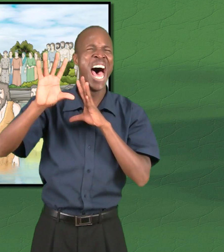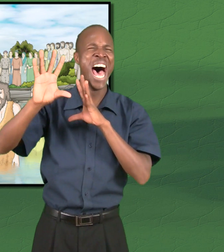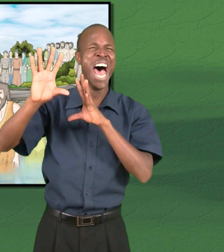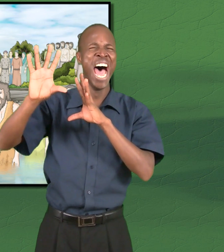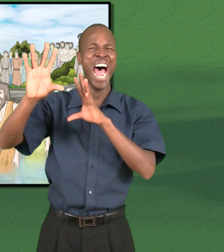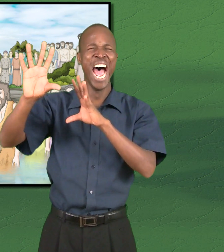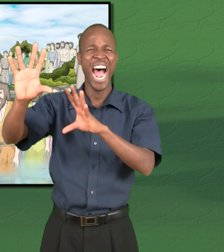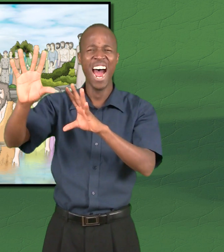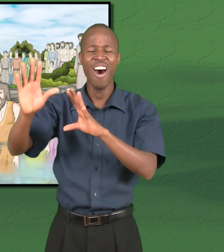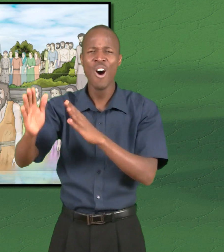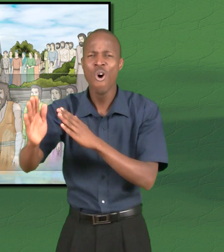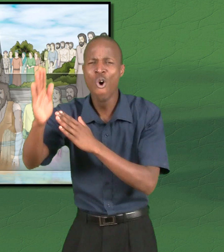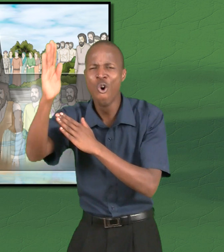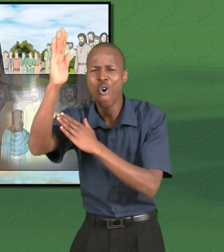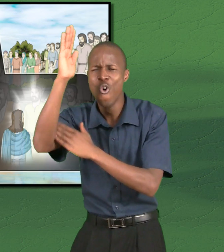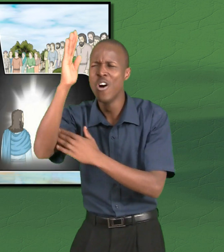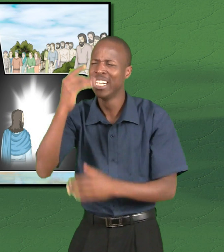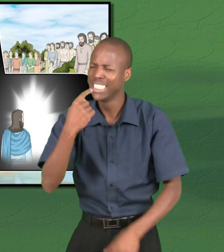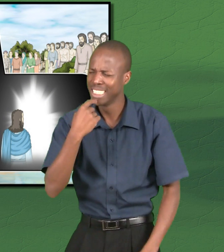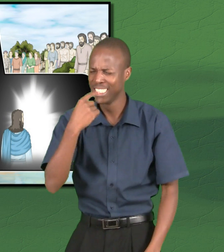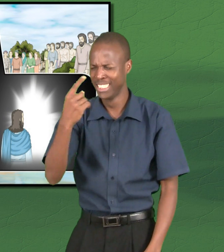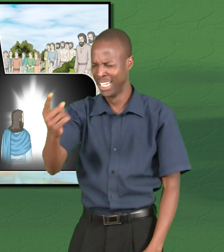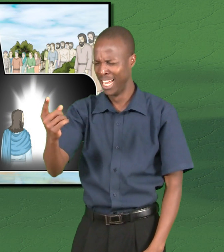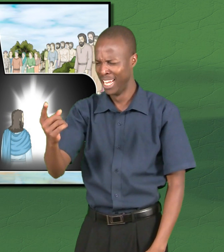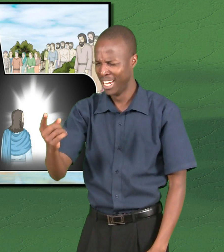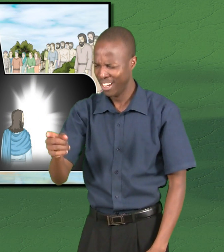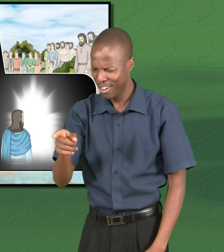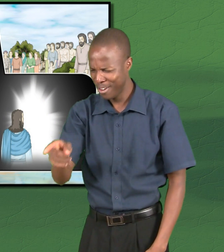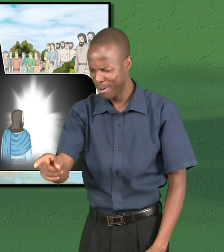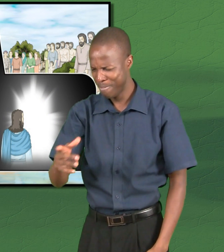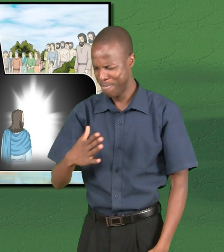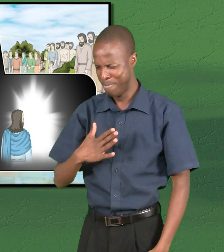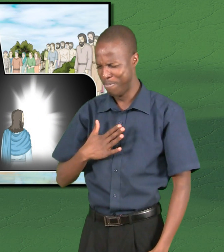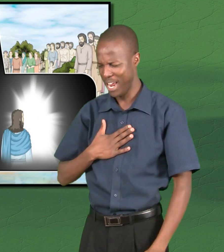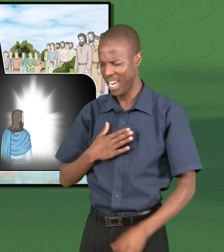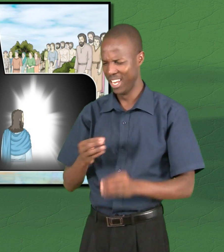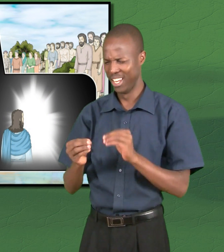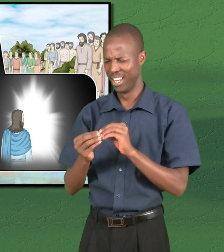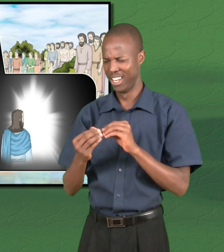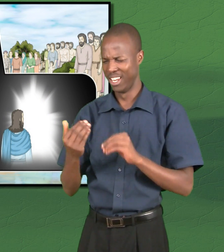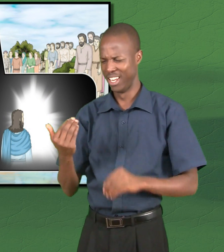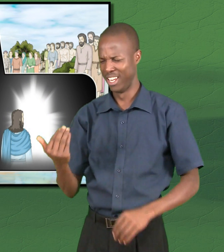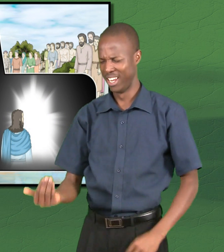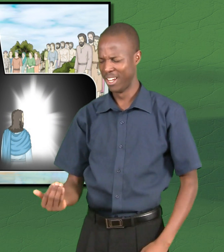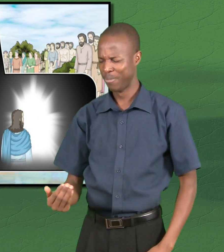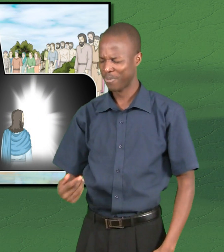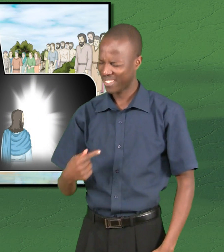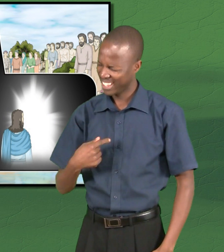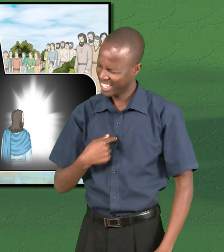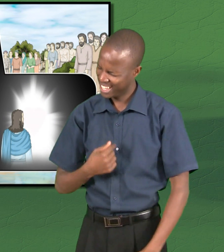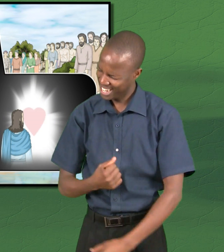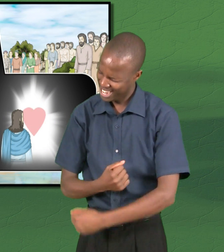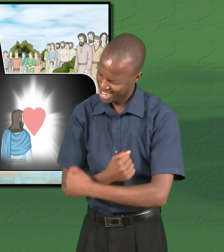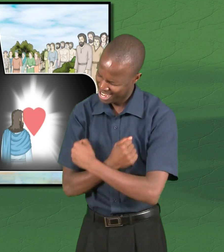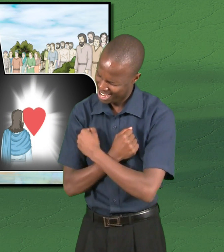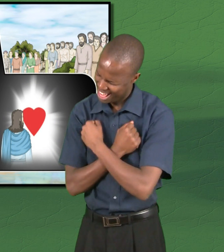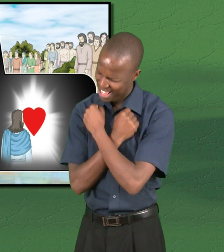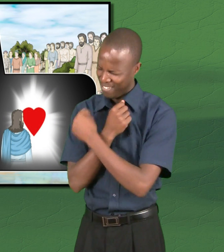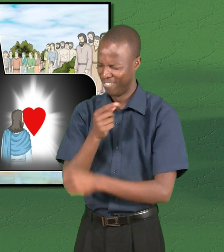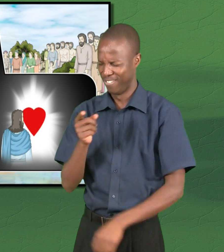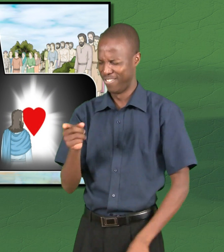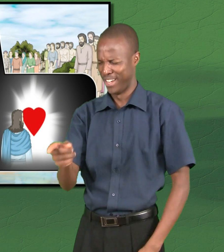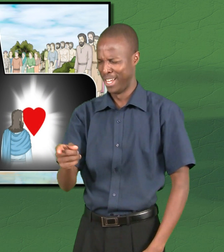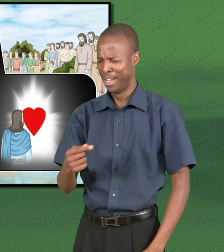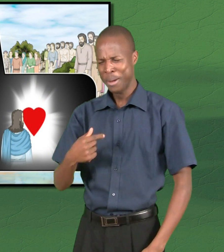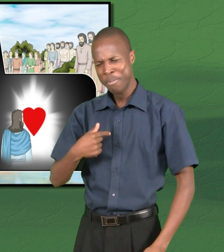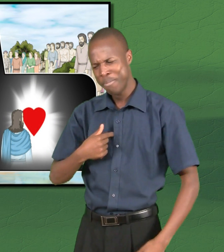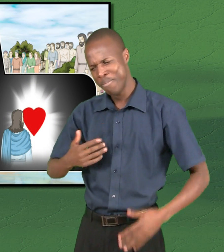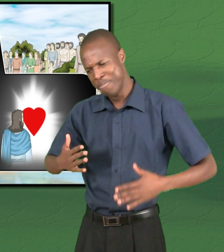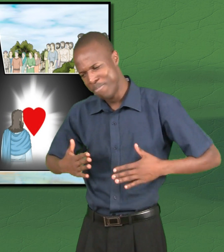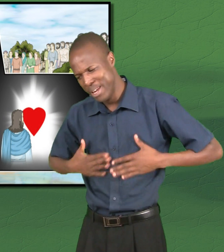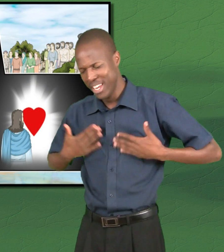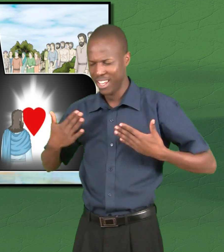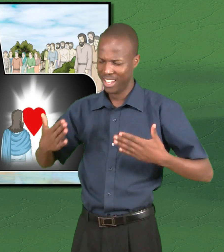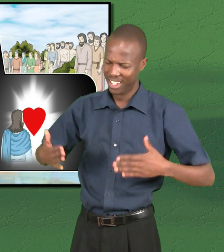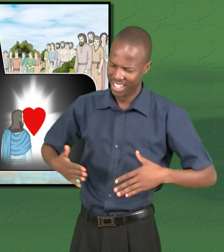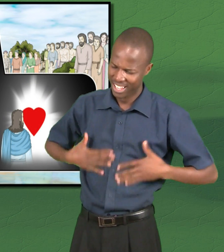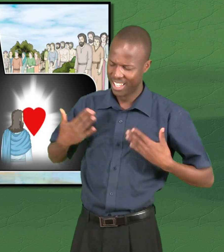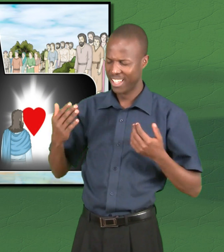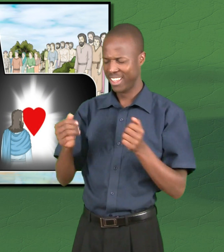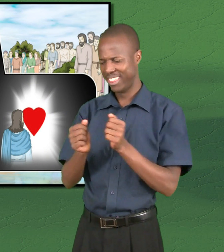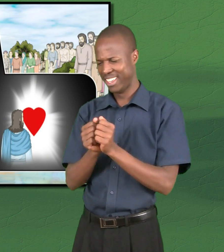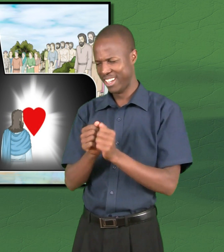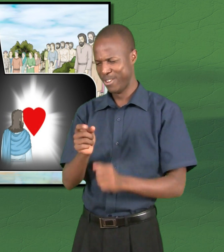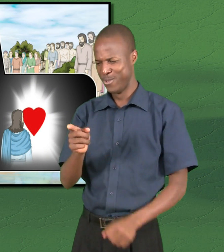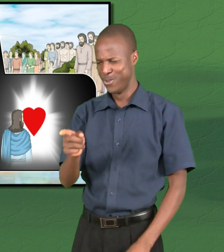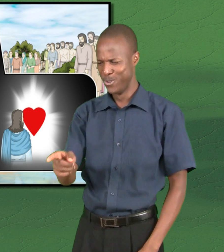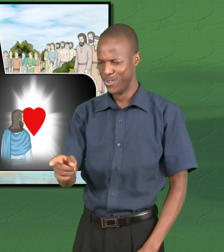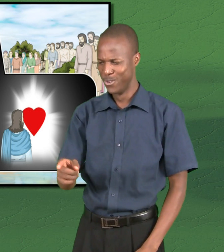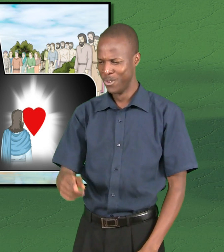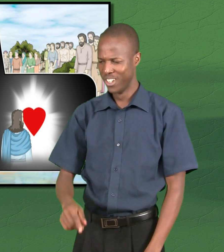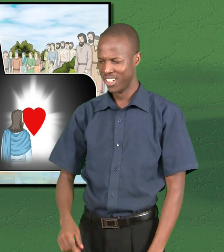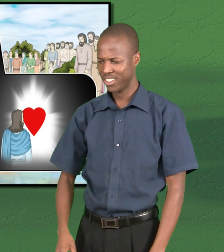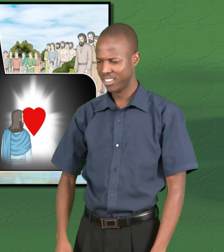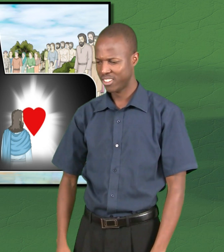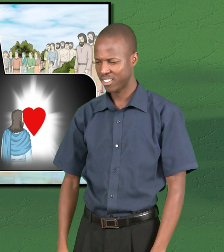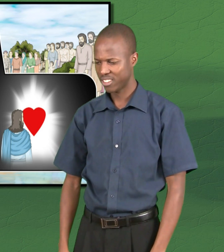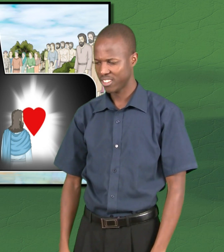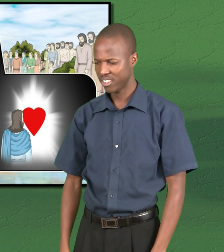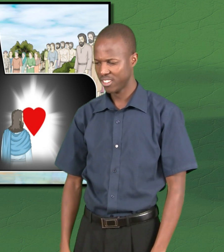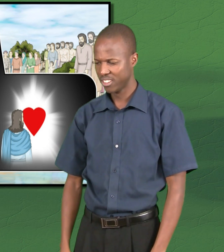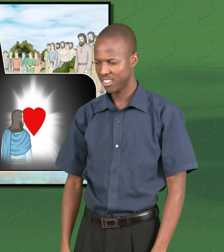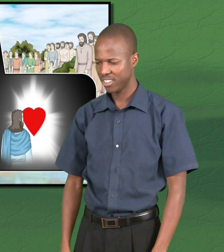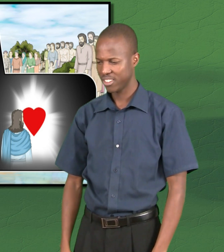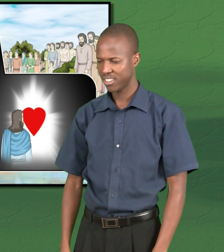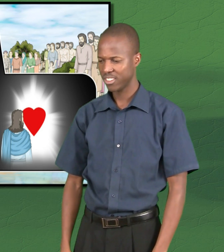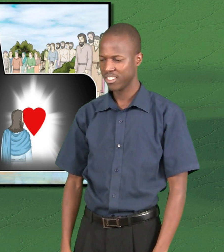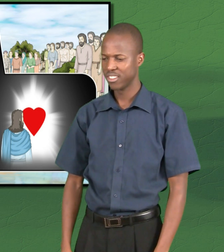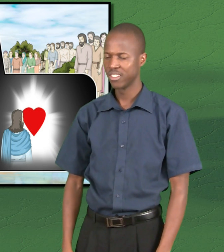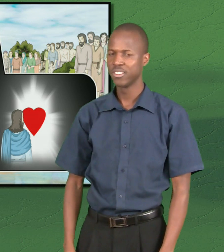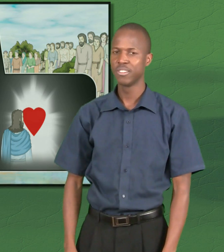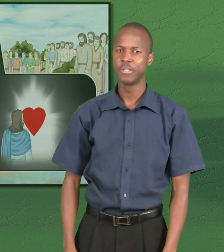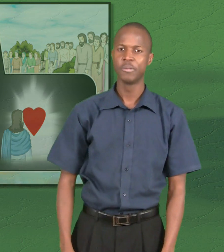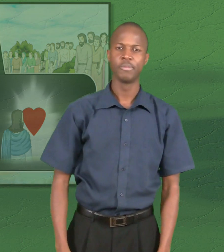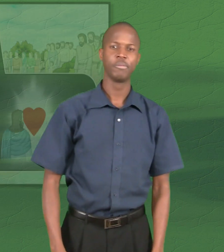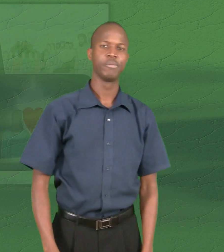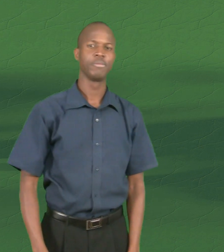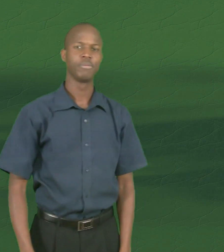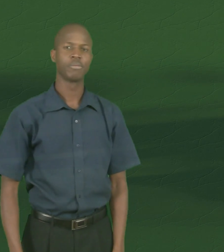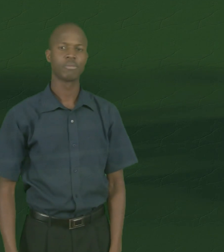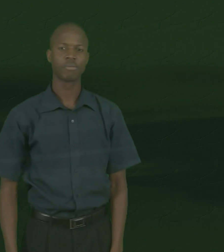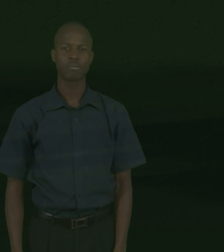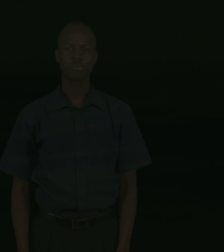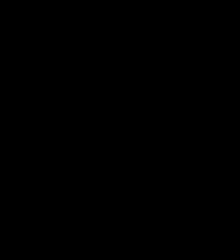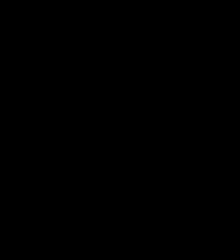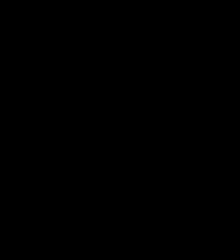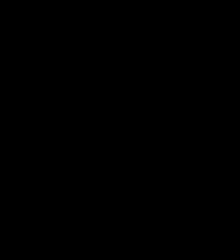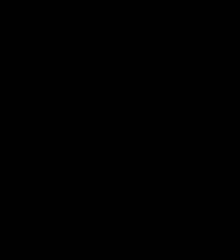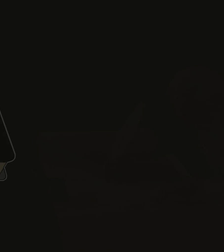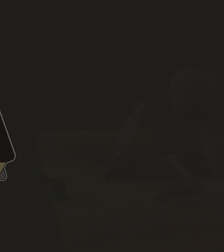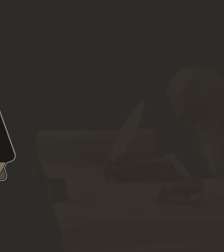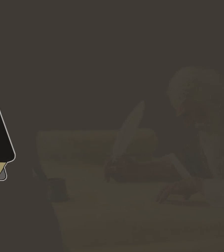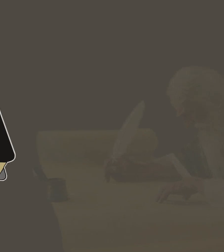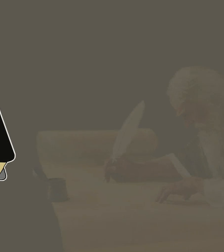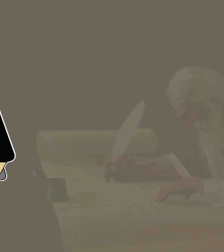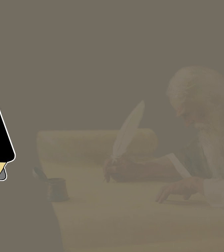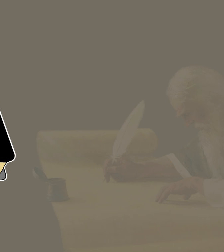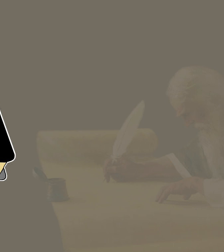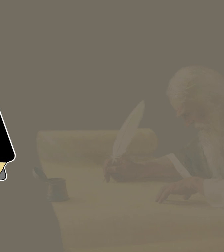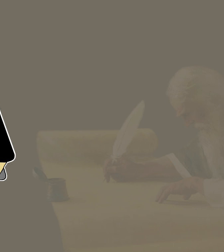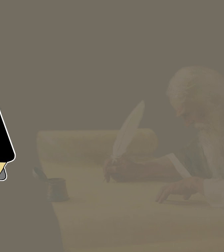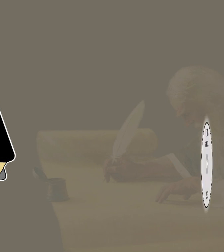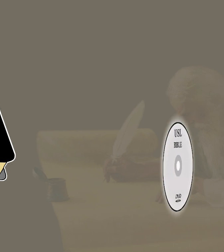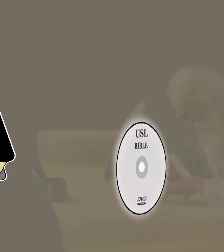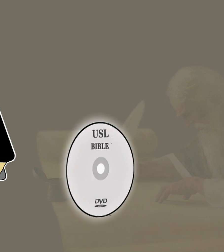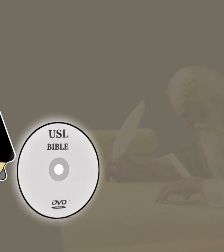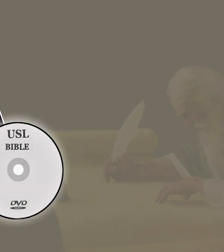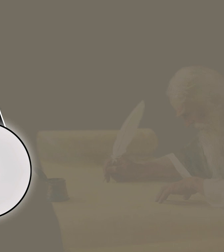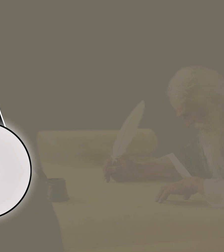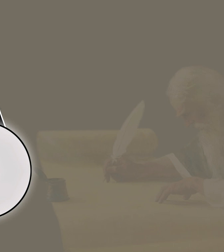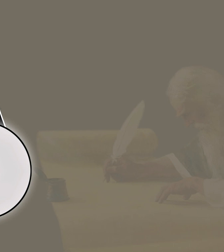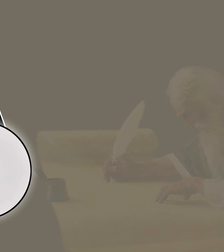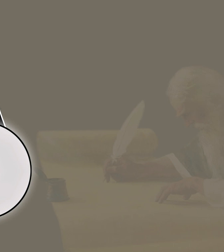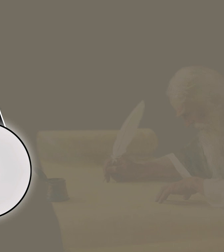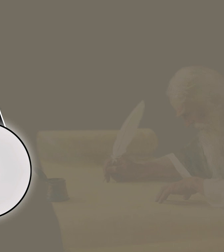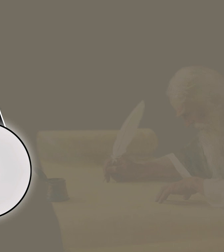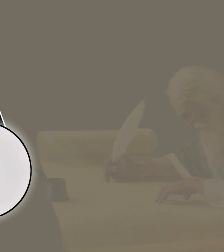And a voice from heaven said, “This is My beloved Son, in whom I am well pleased!”